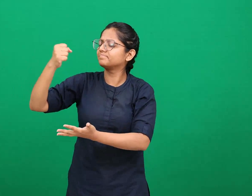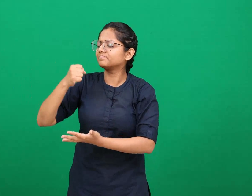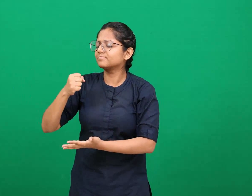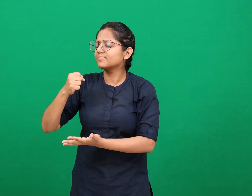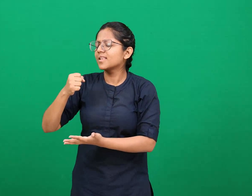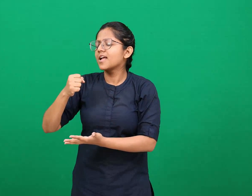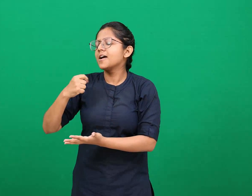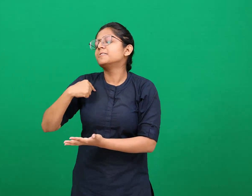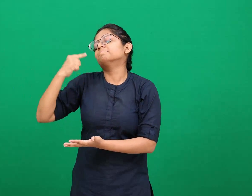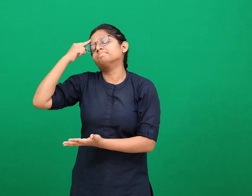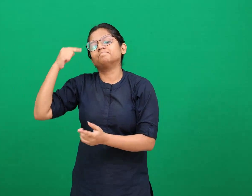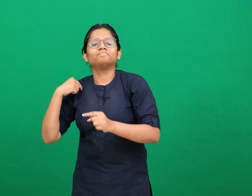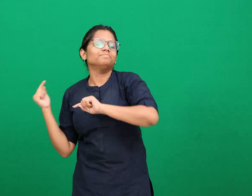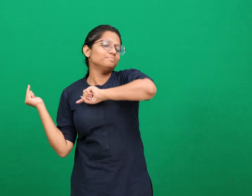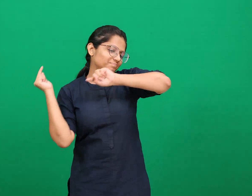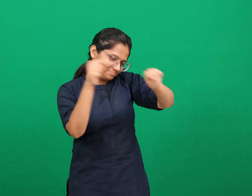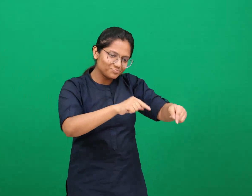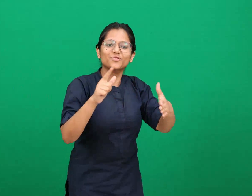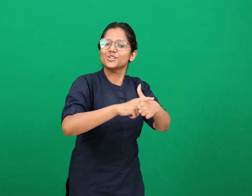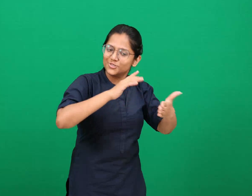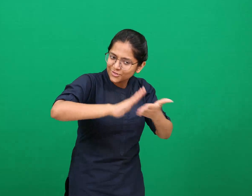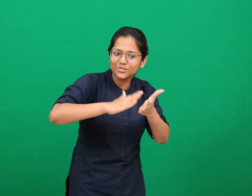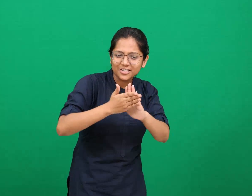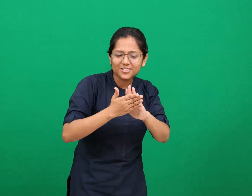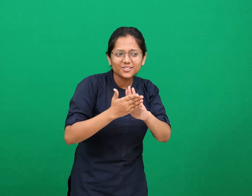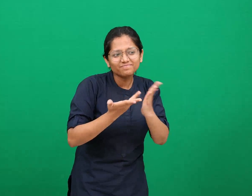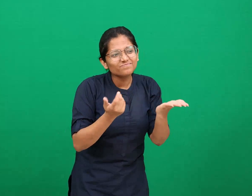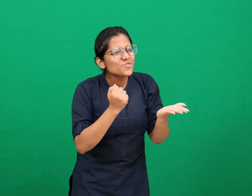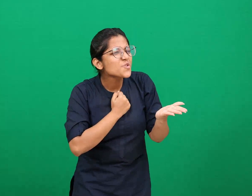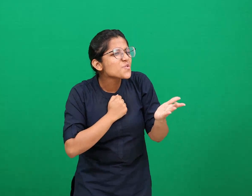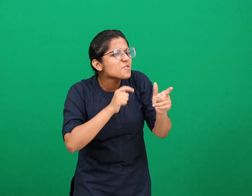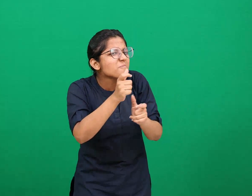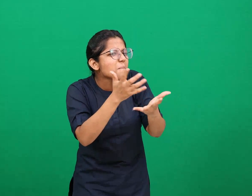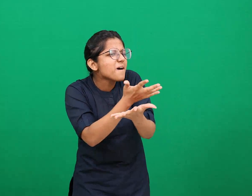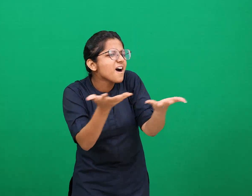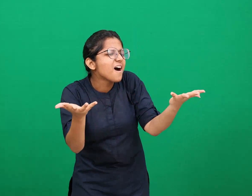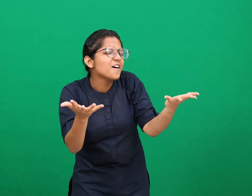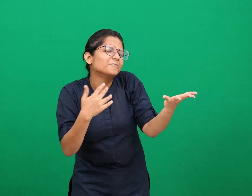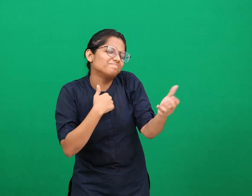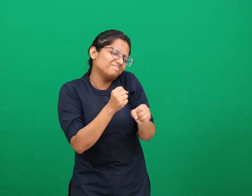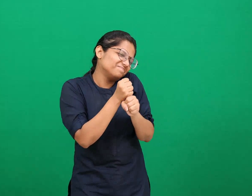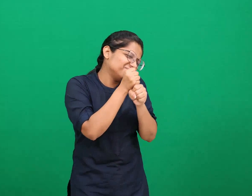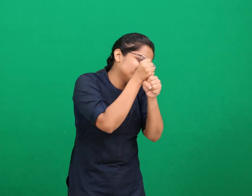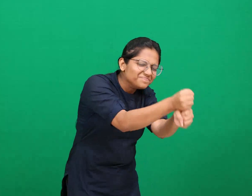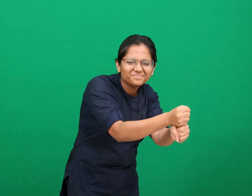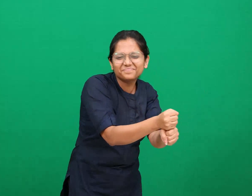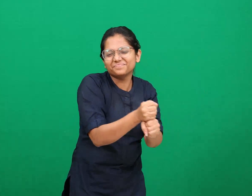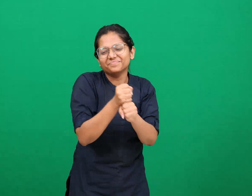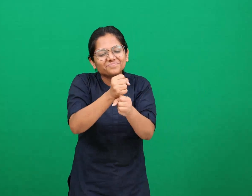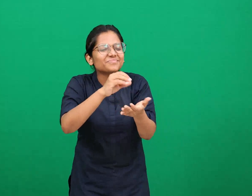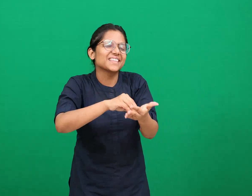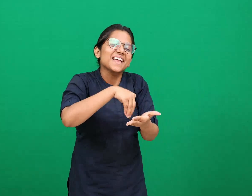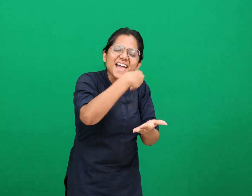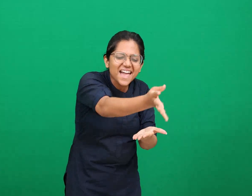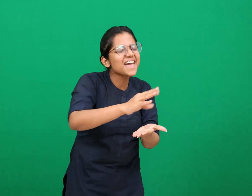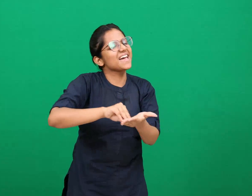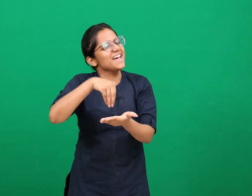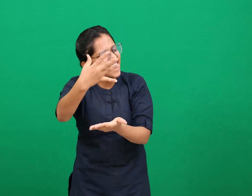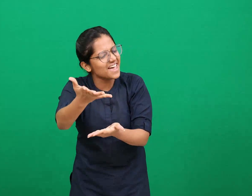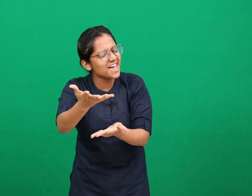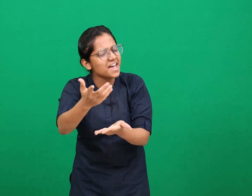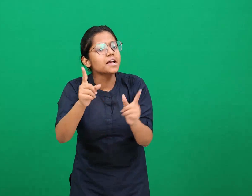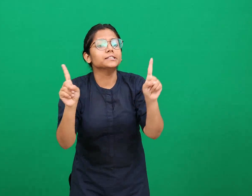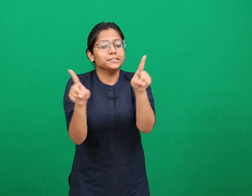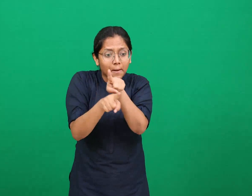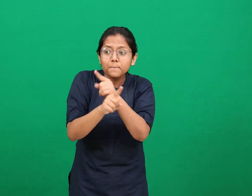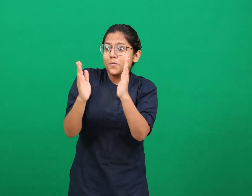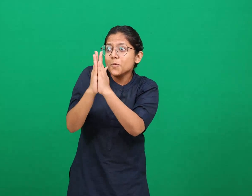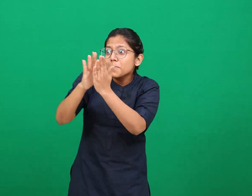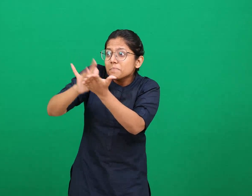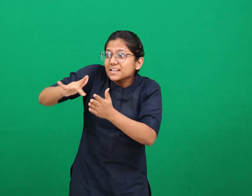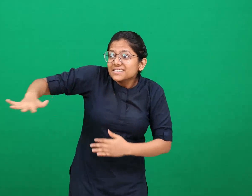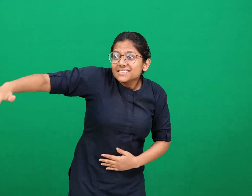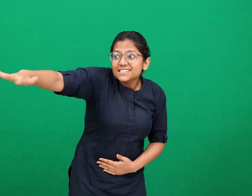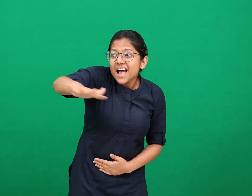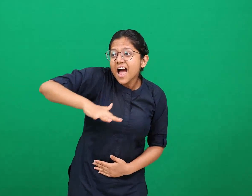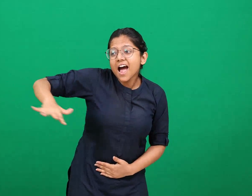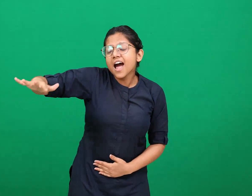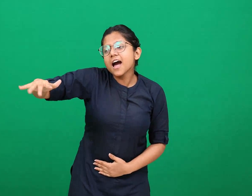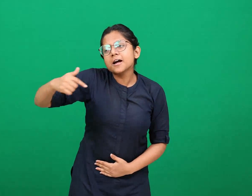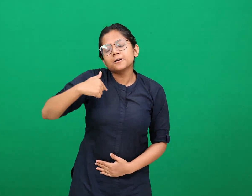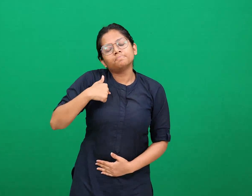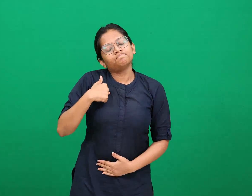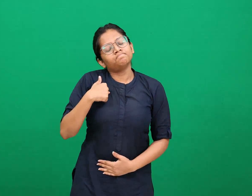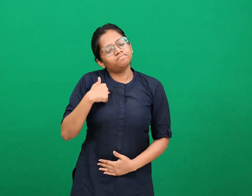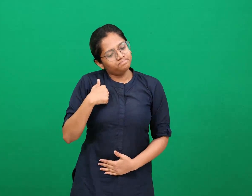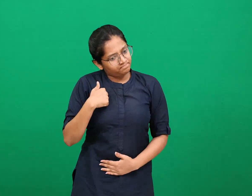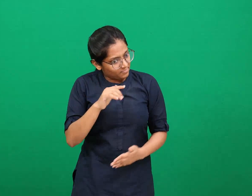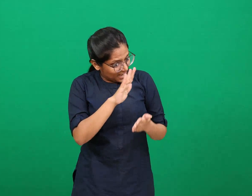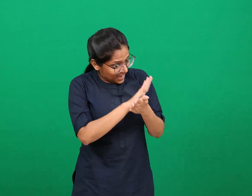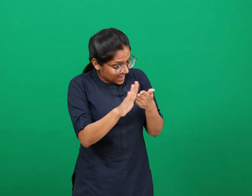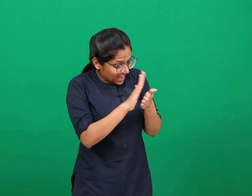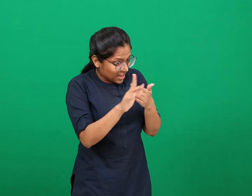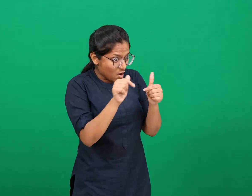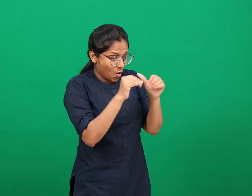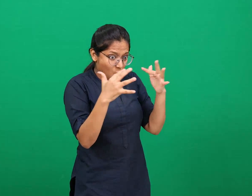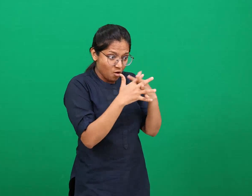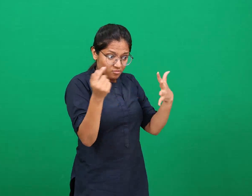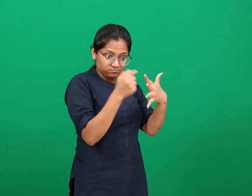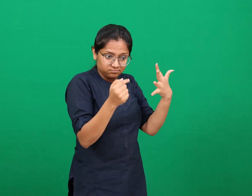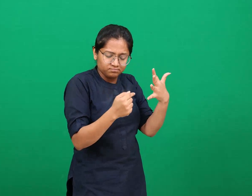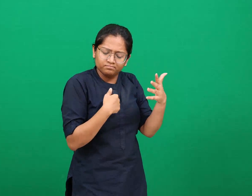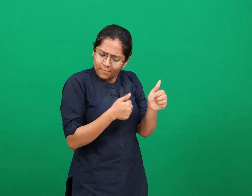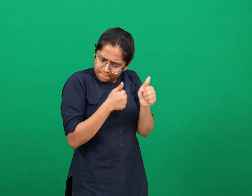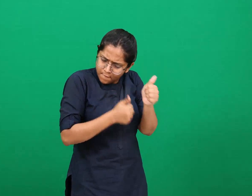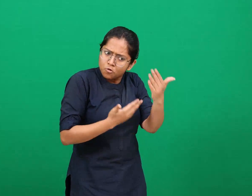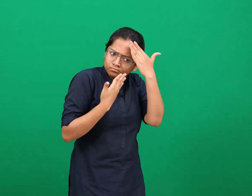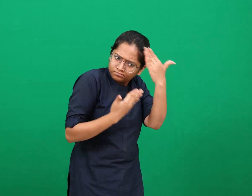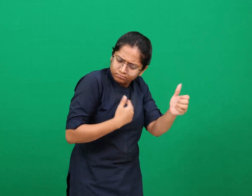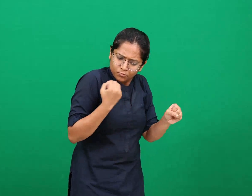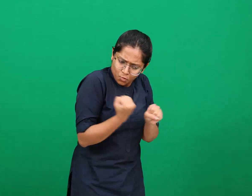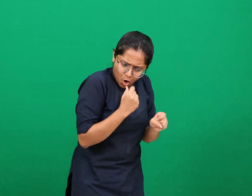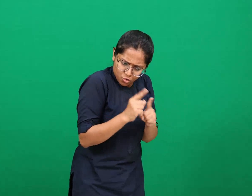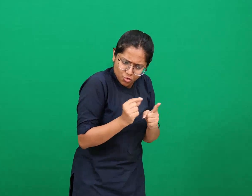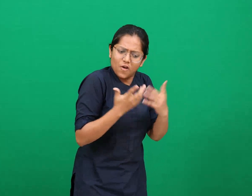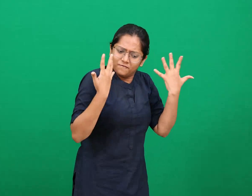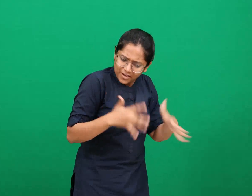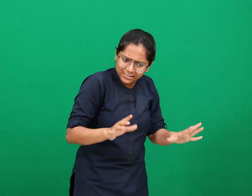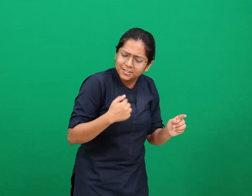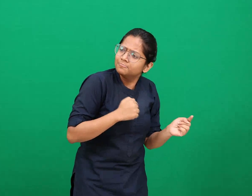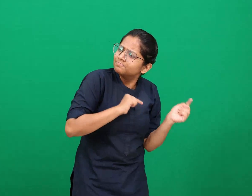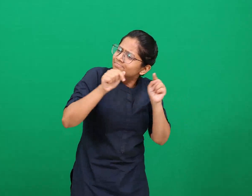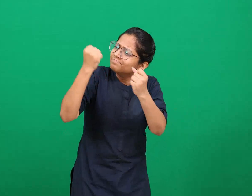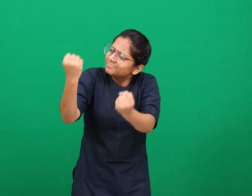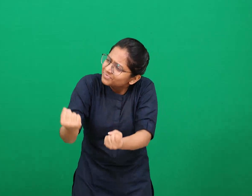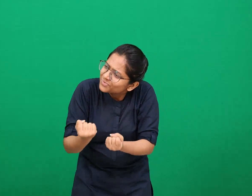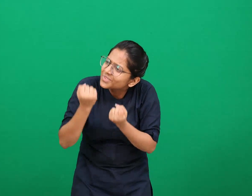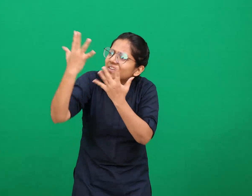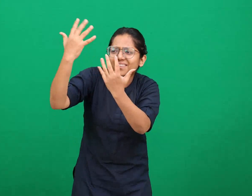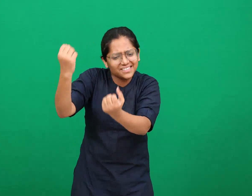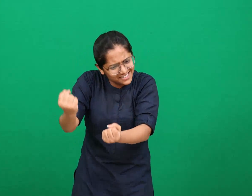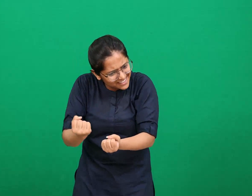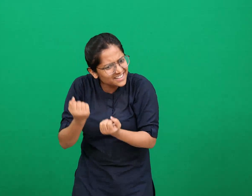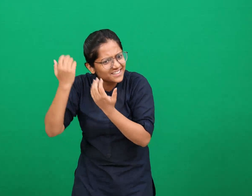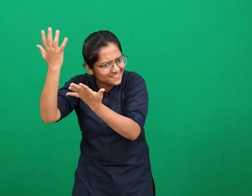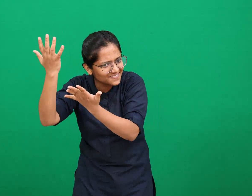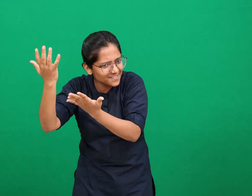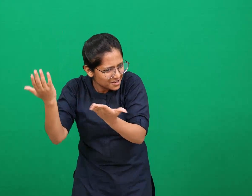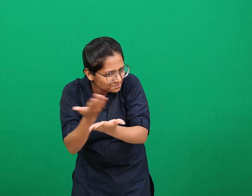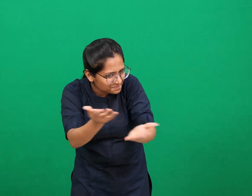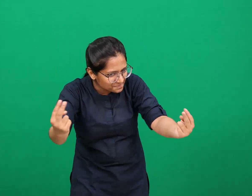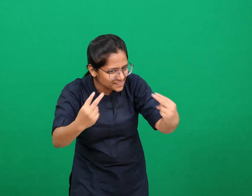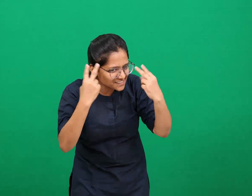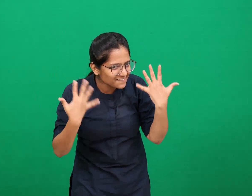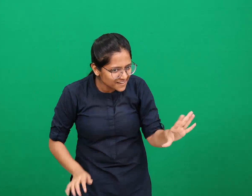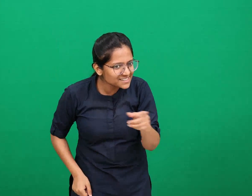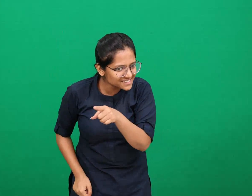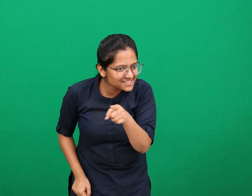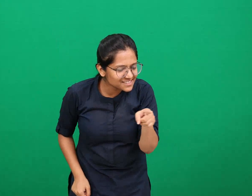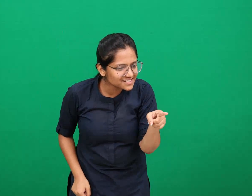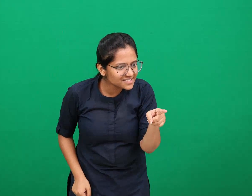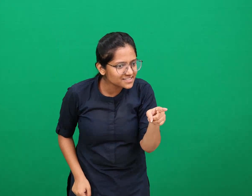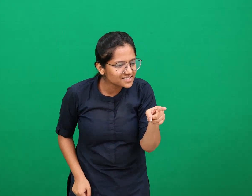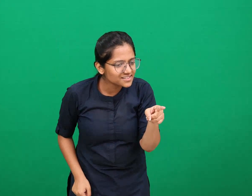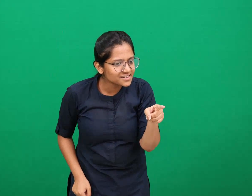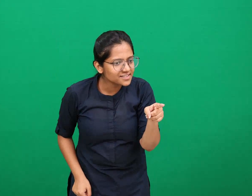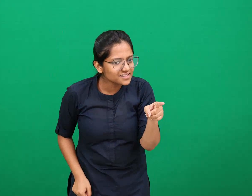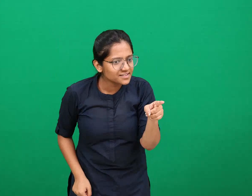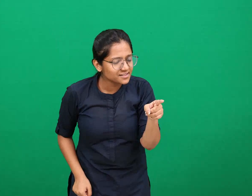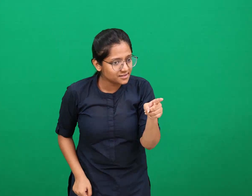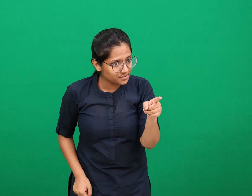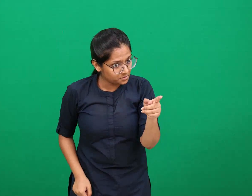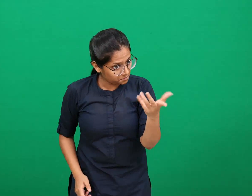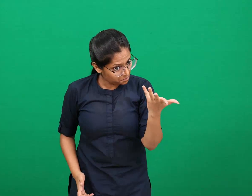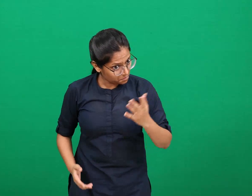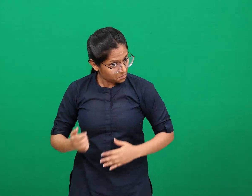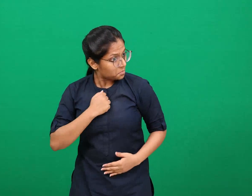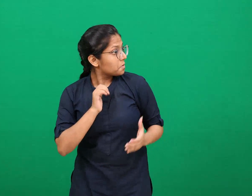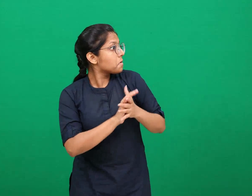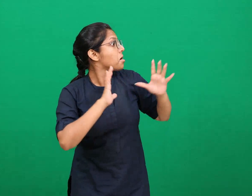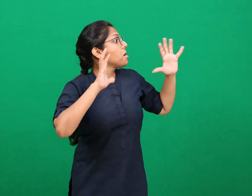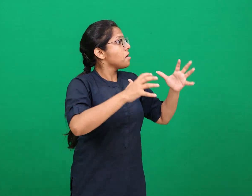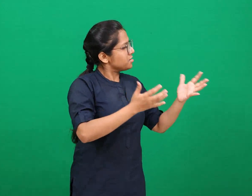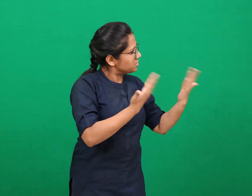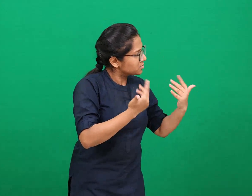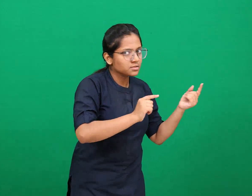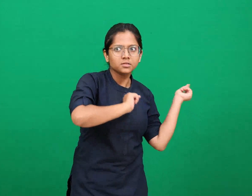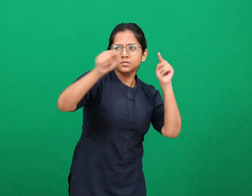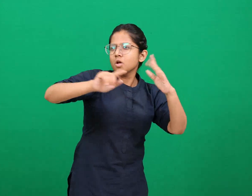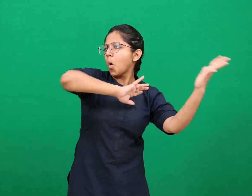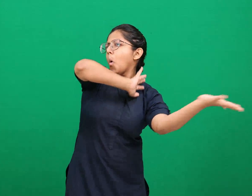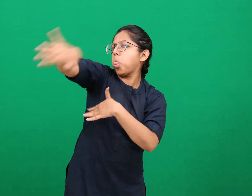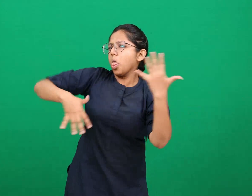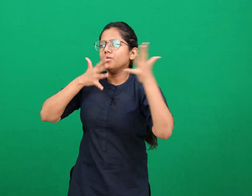At the time they found me in the temple, I was ceremonially clean and was not inciting a crowd or an uproar.